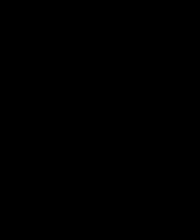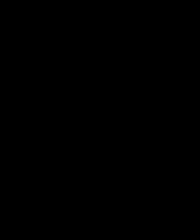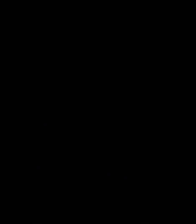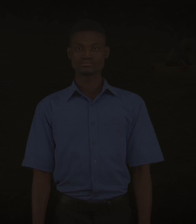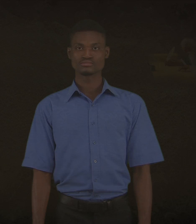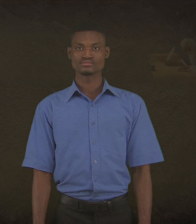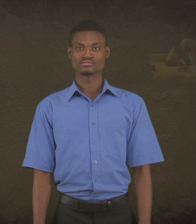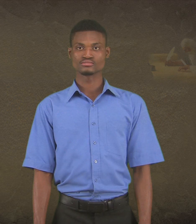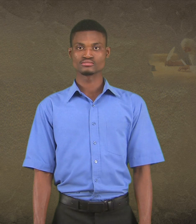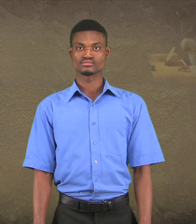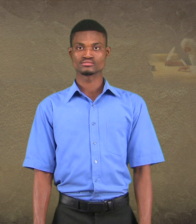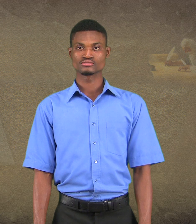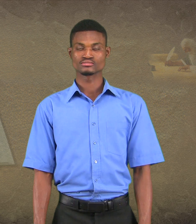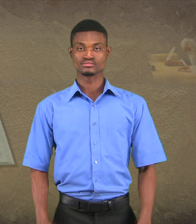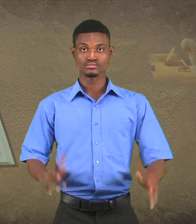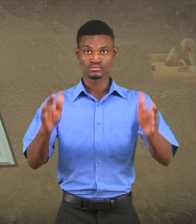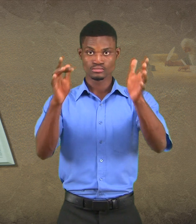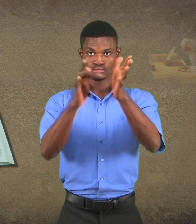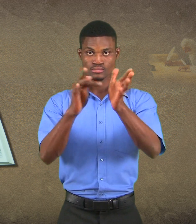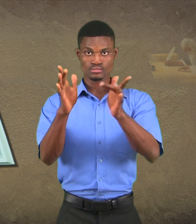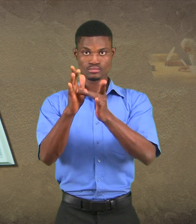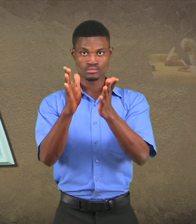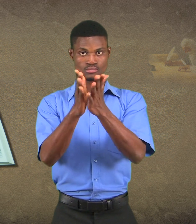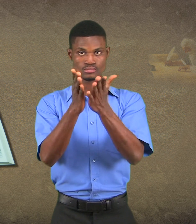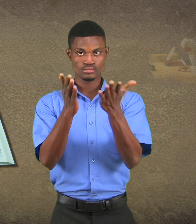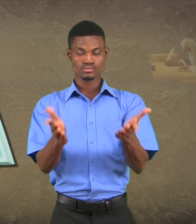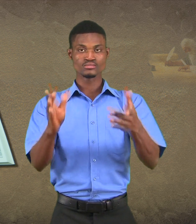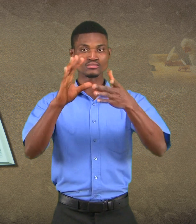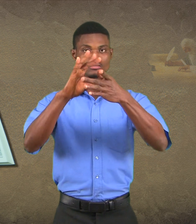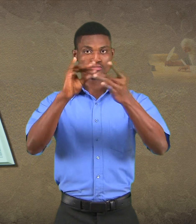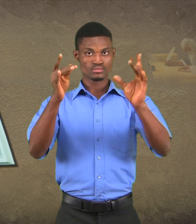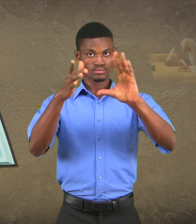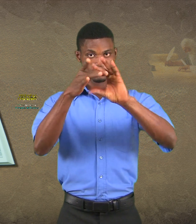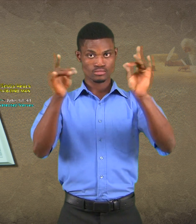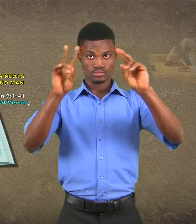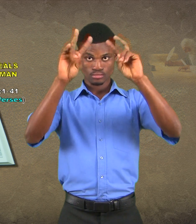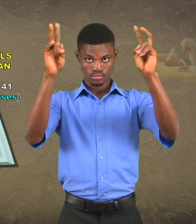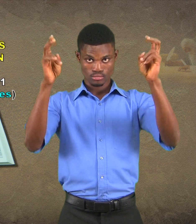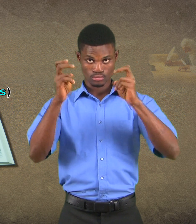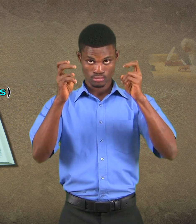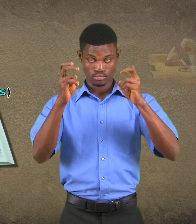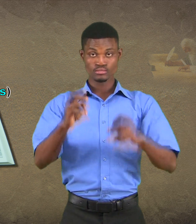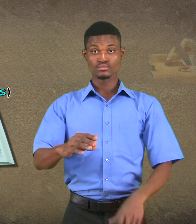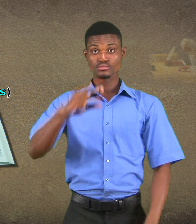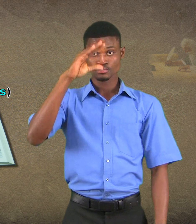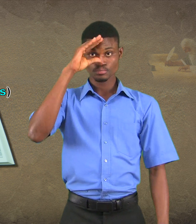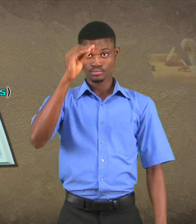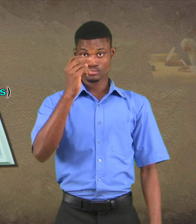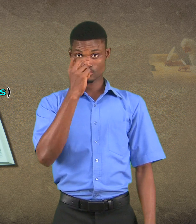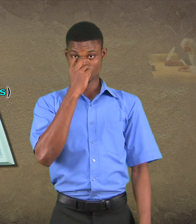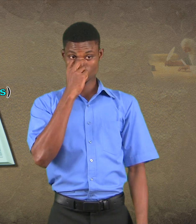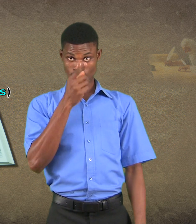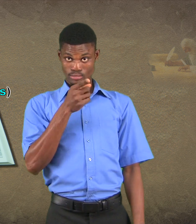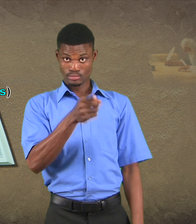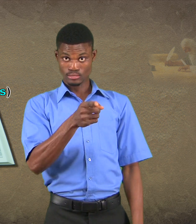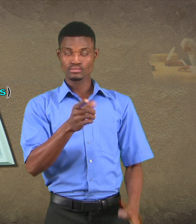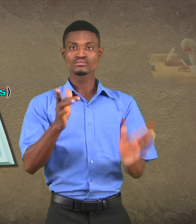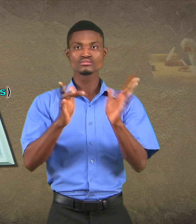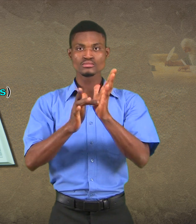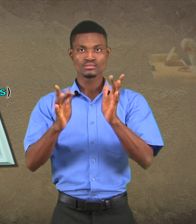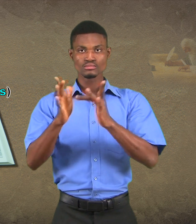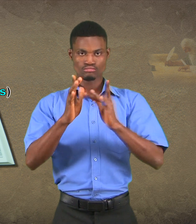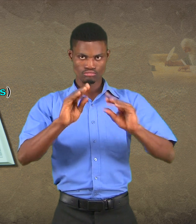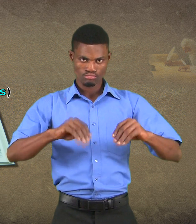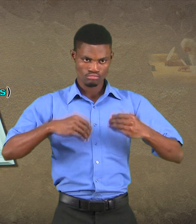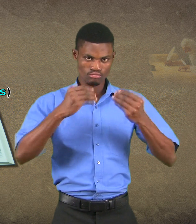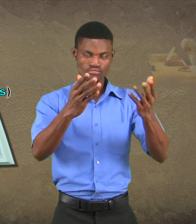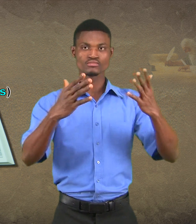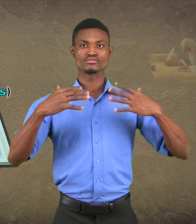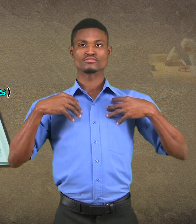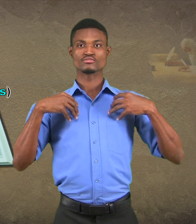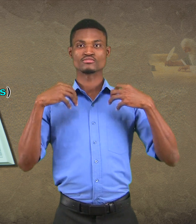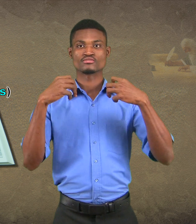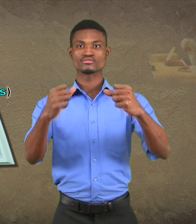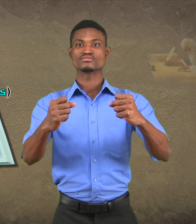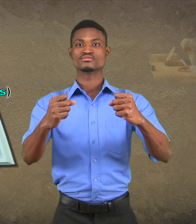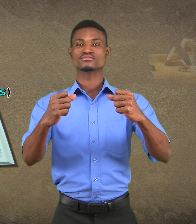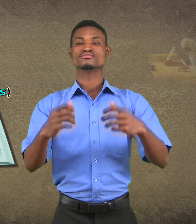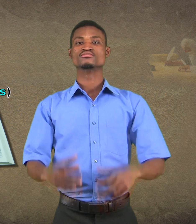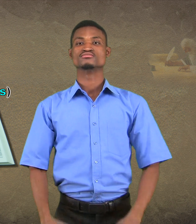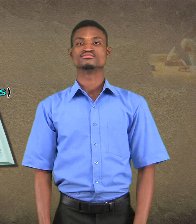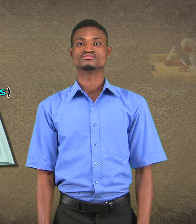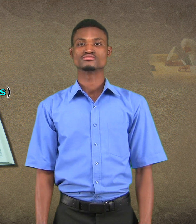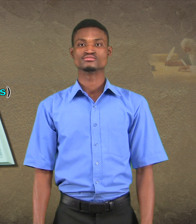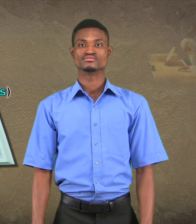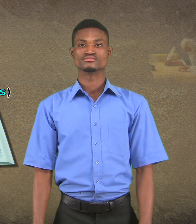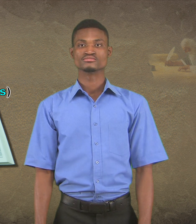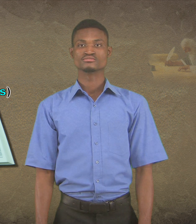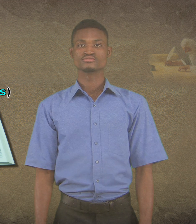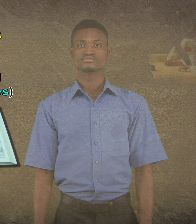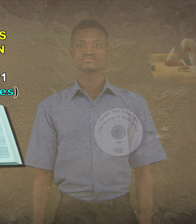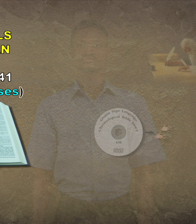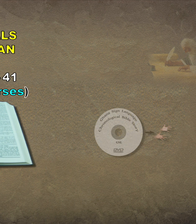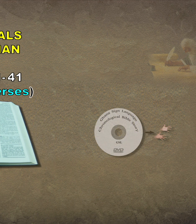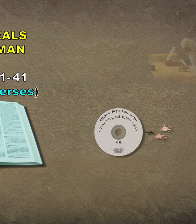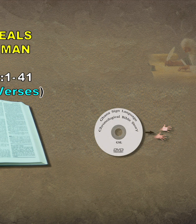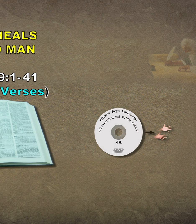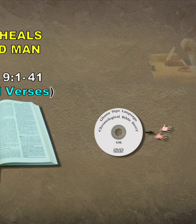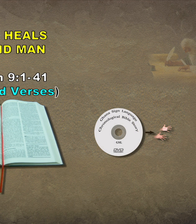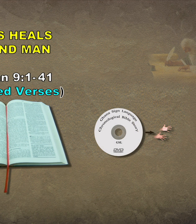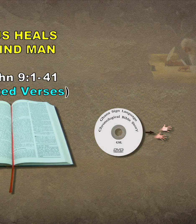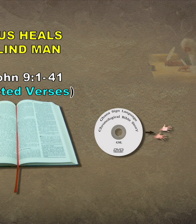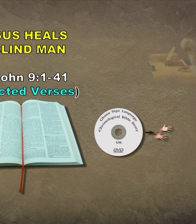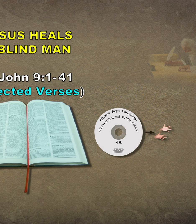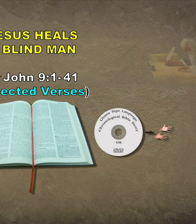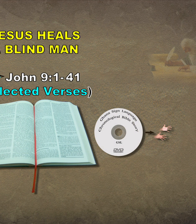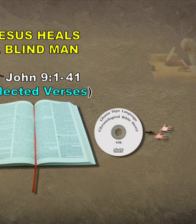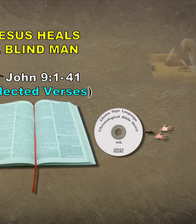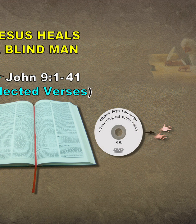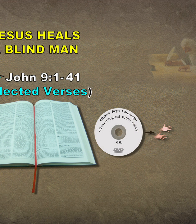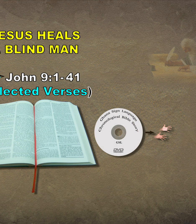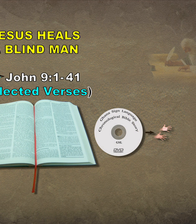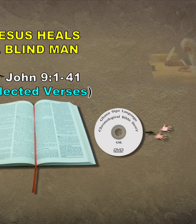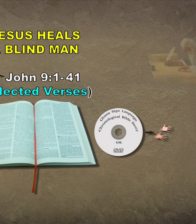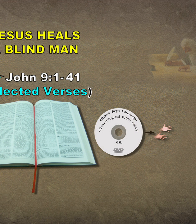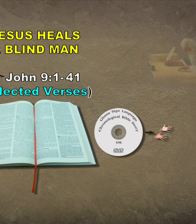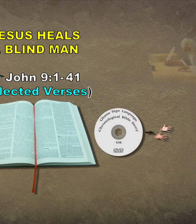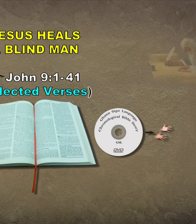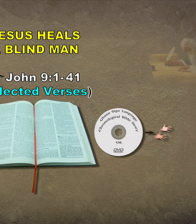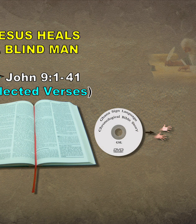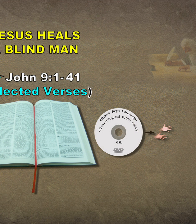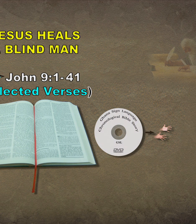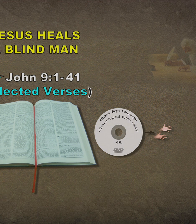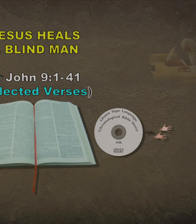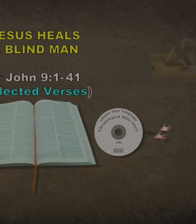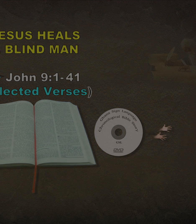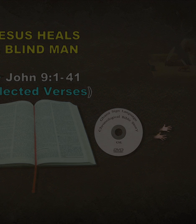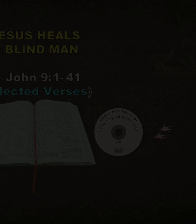Jesus heals blind man